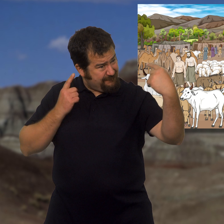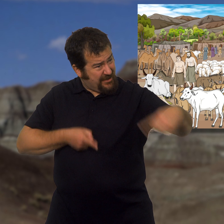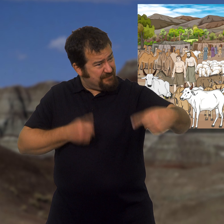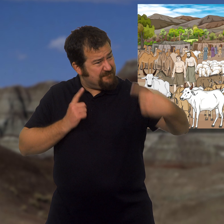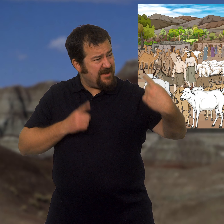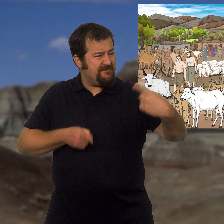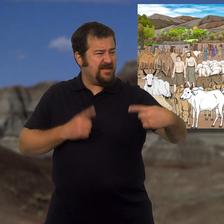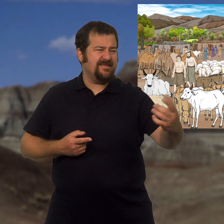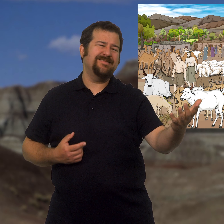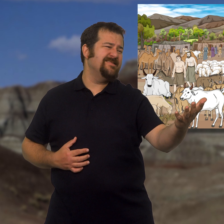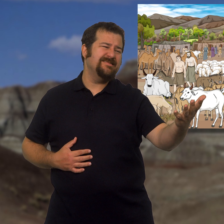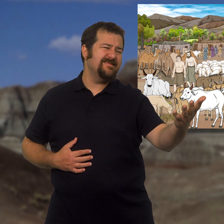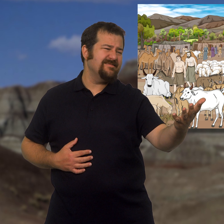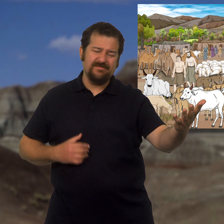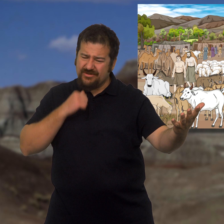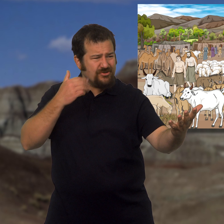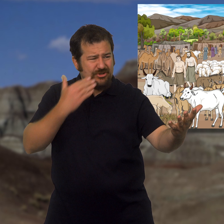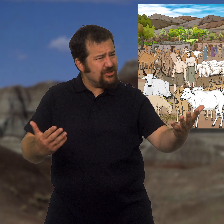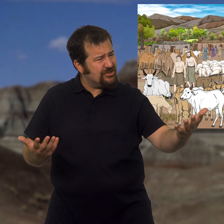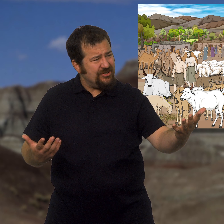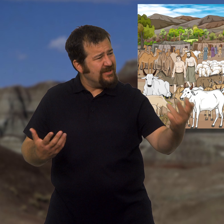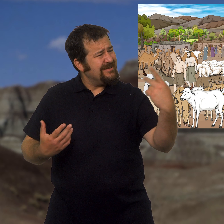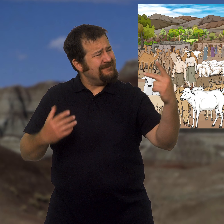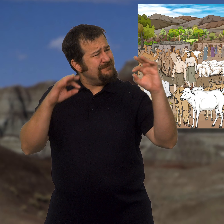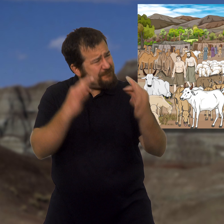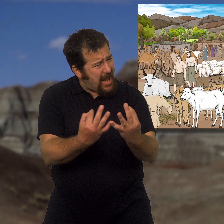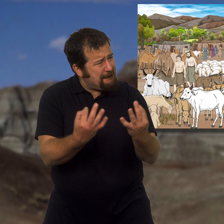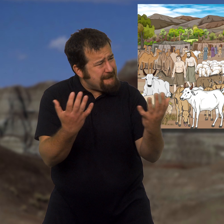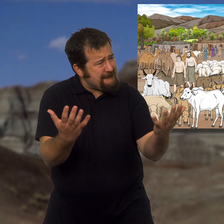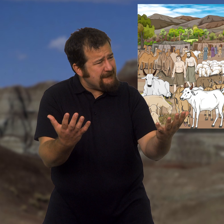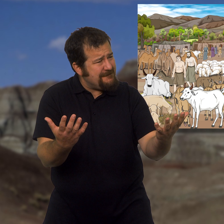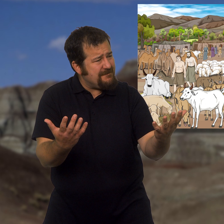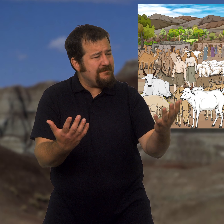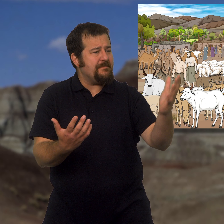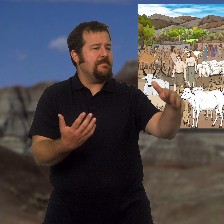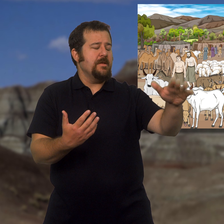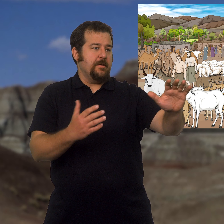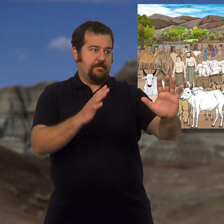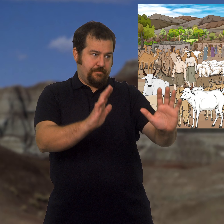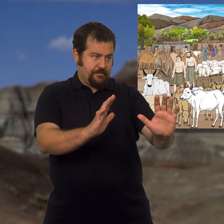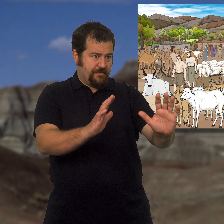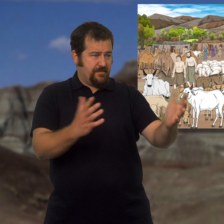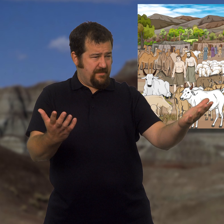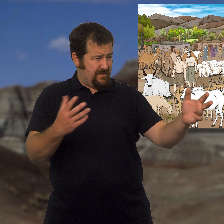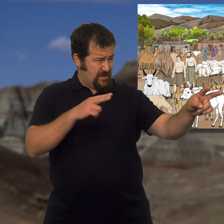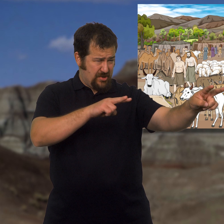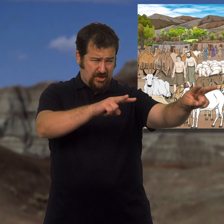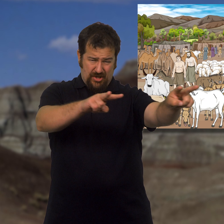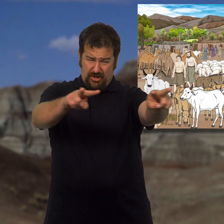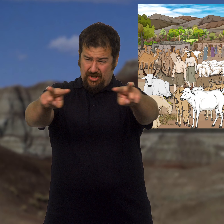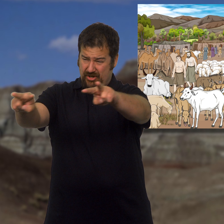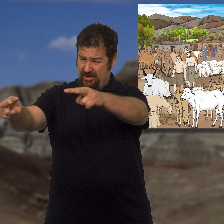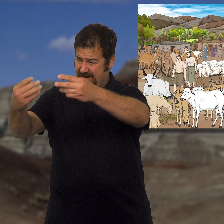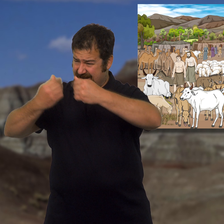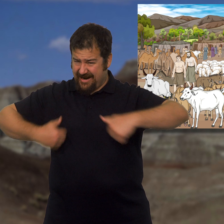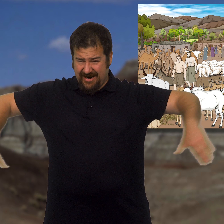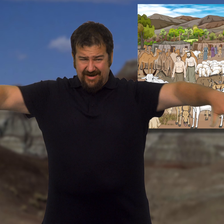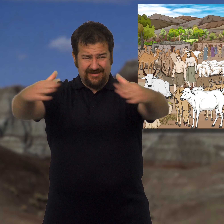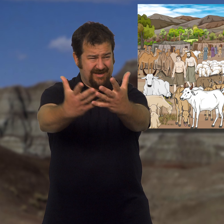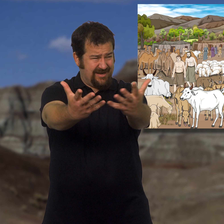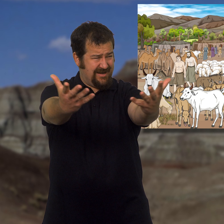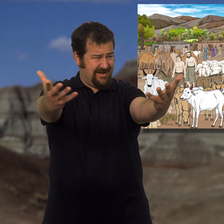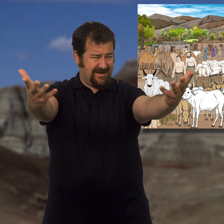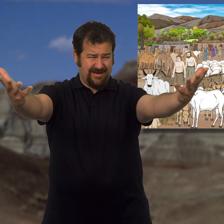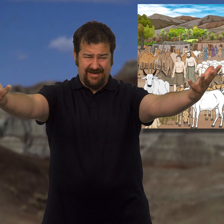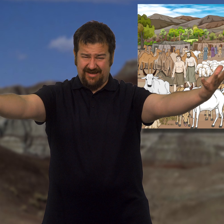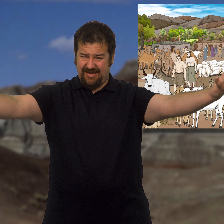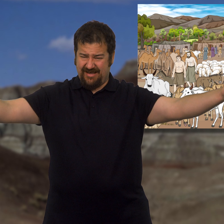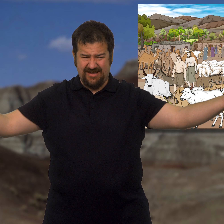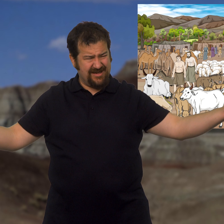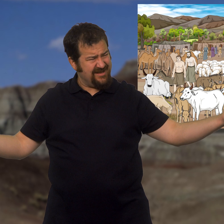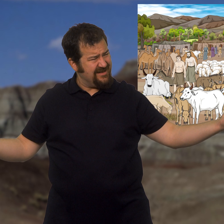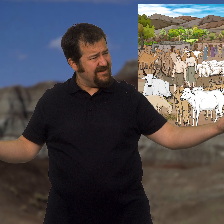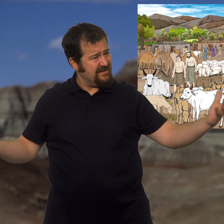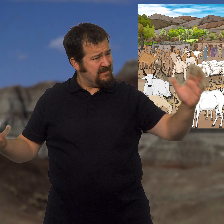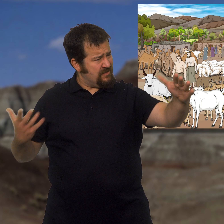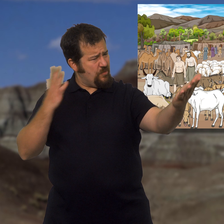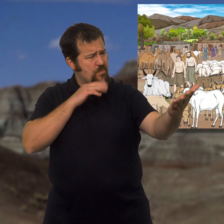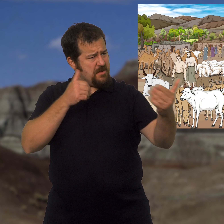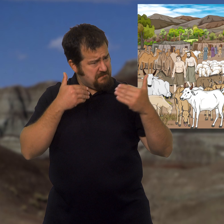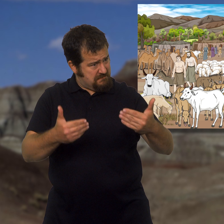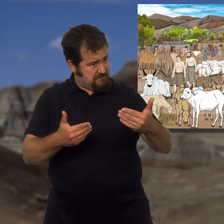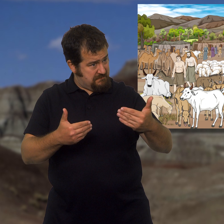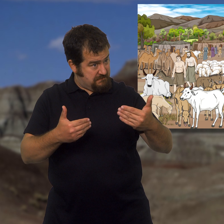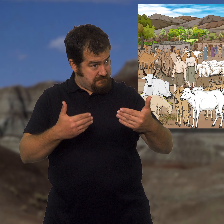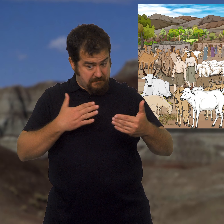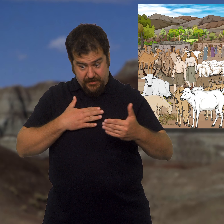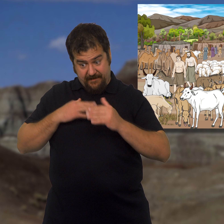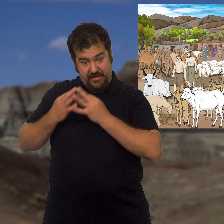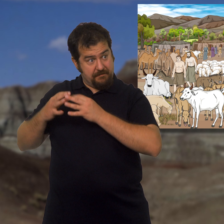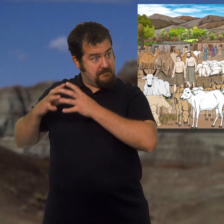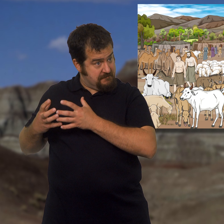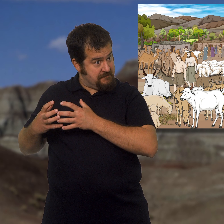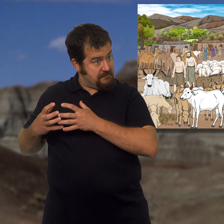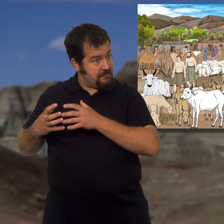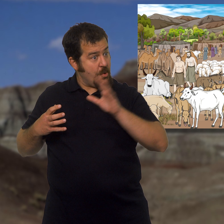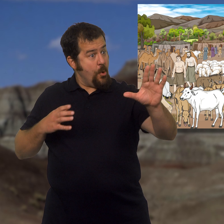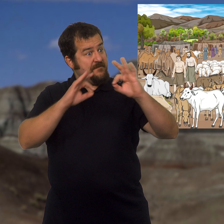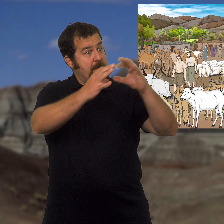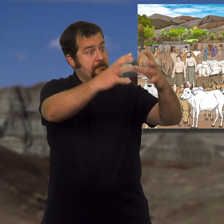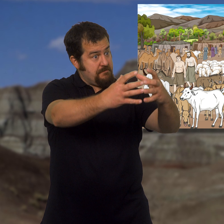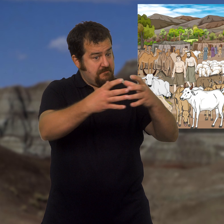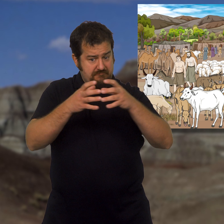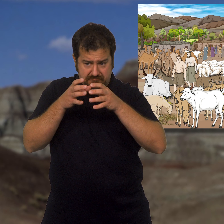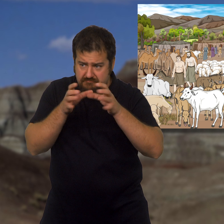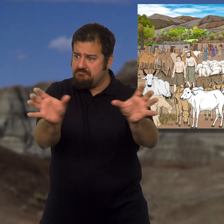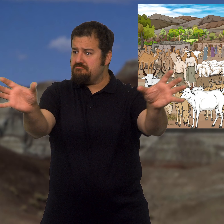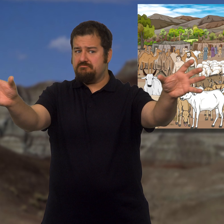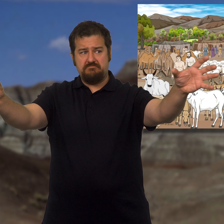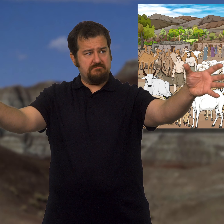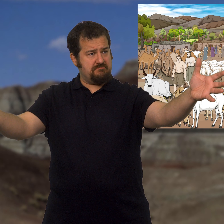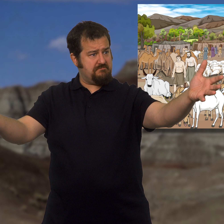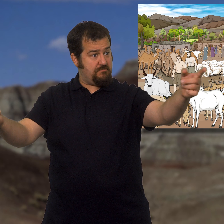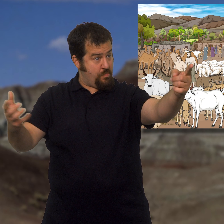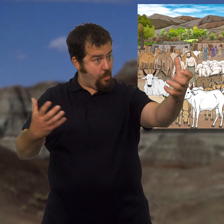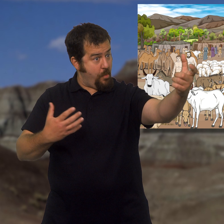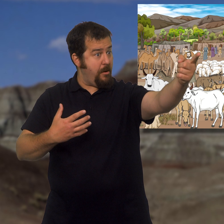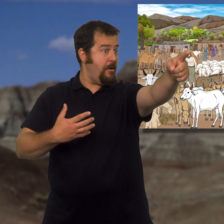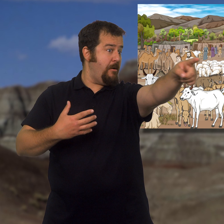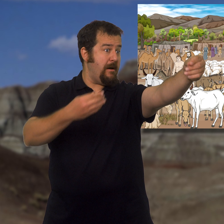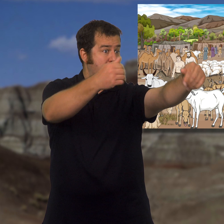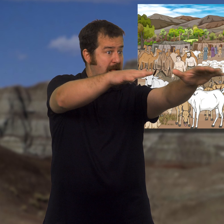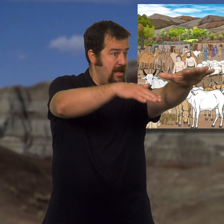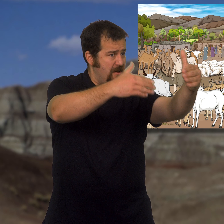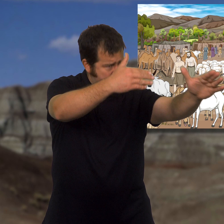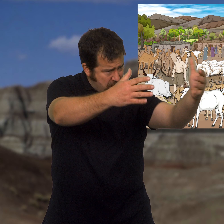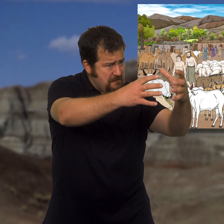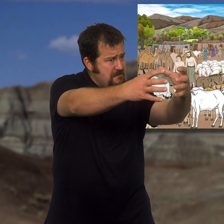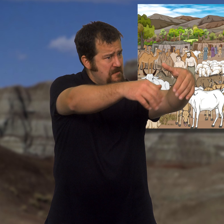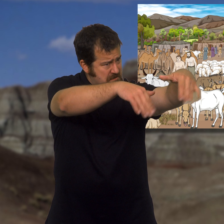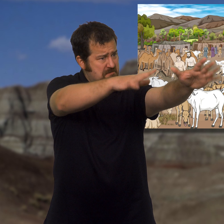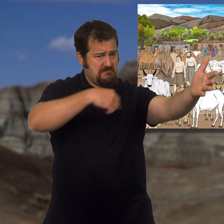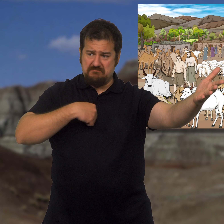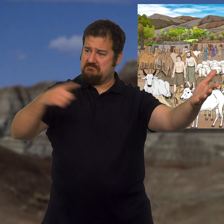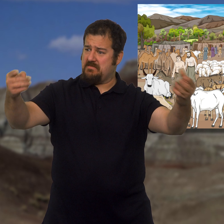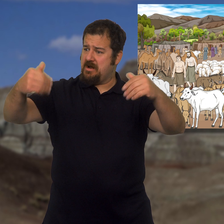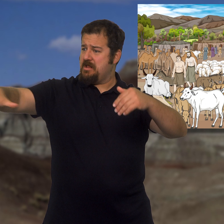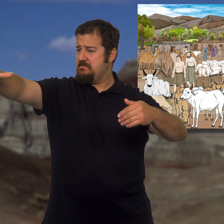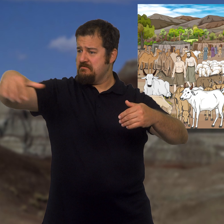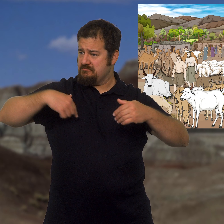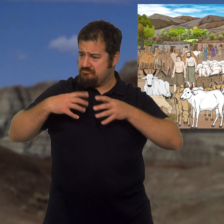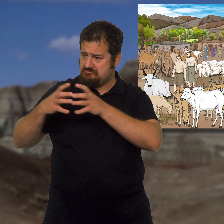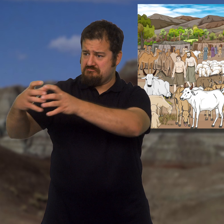After all, we are brothers. Is not the whole land before you? Now separate yourself from me.